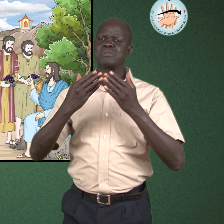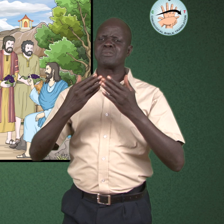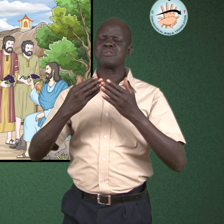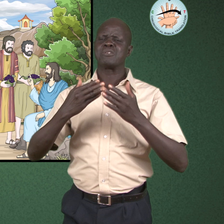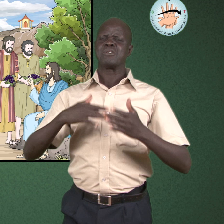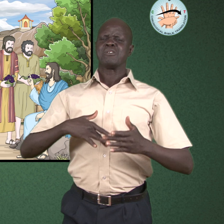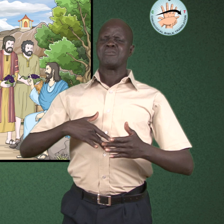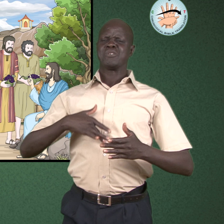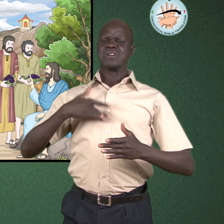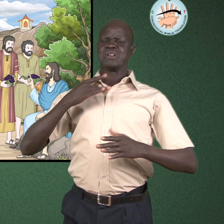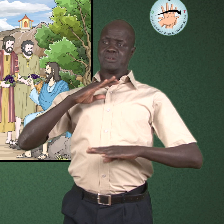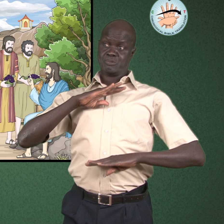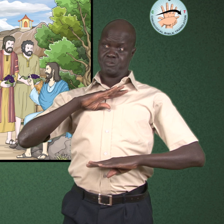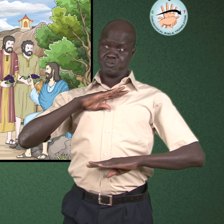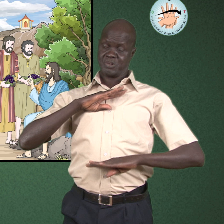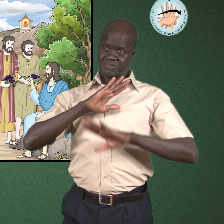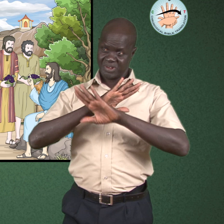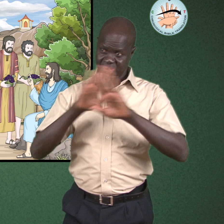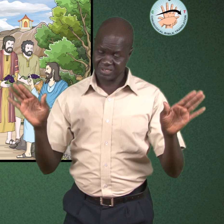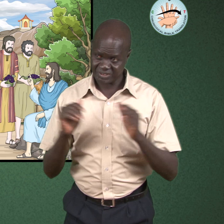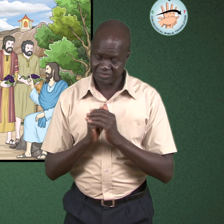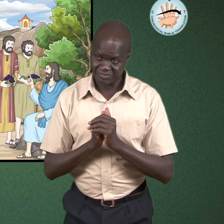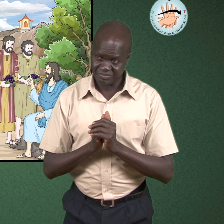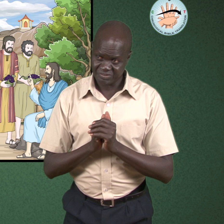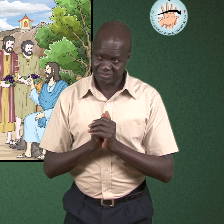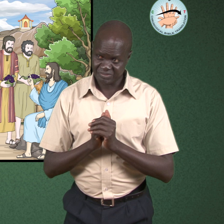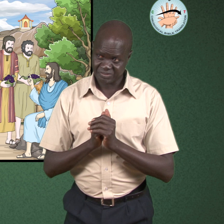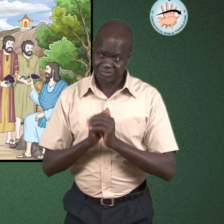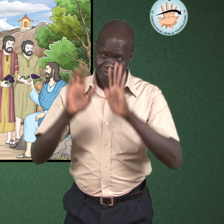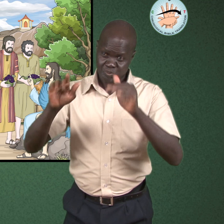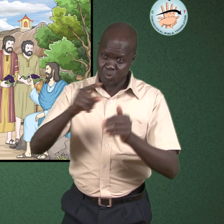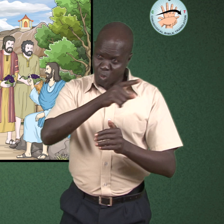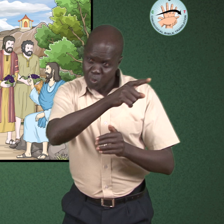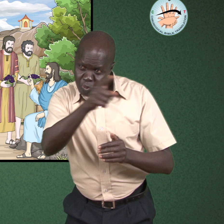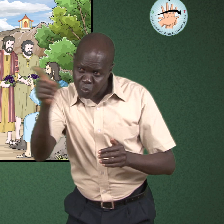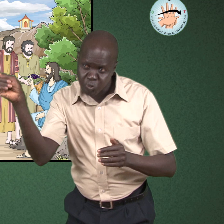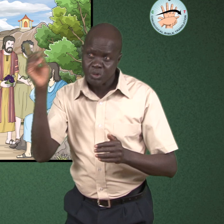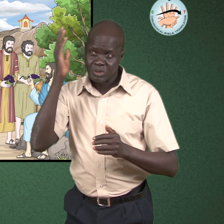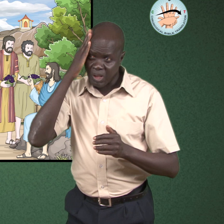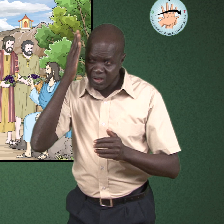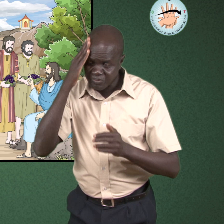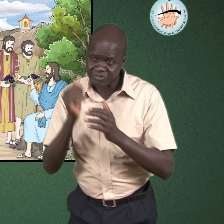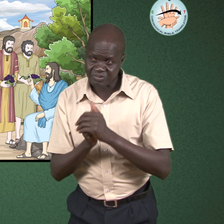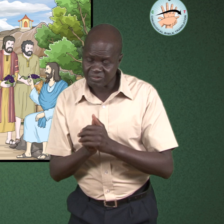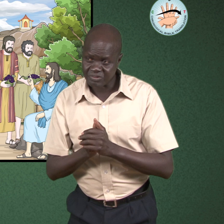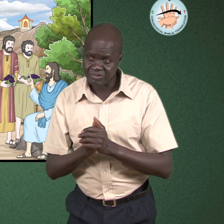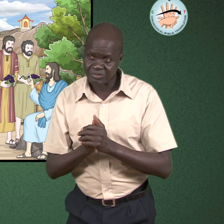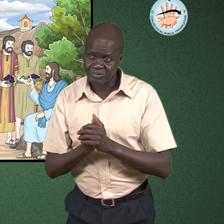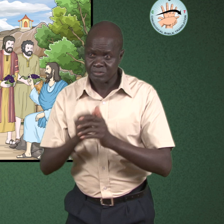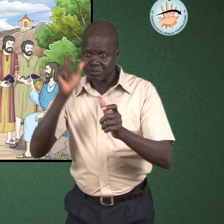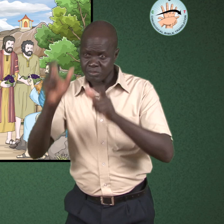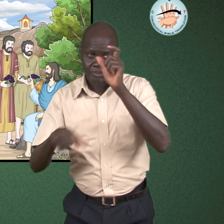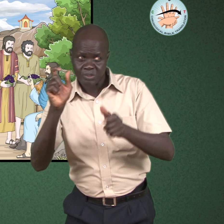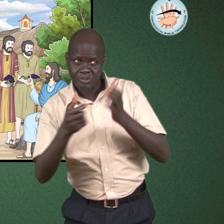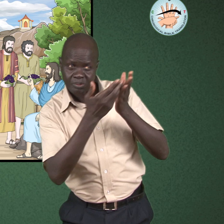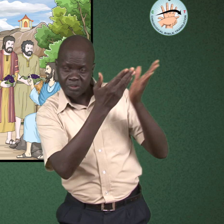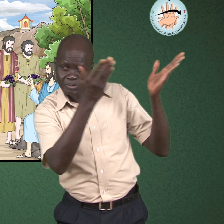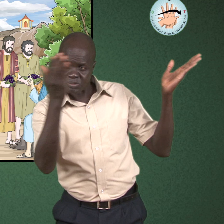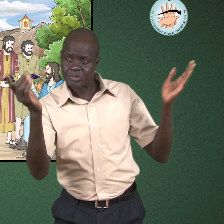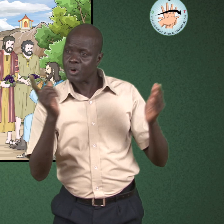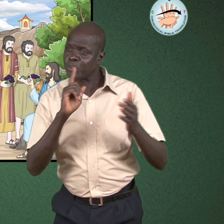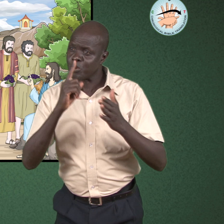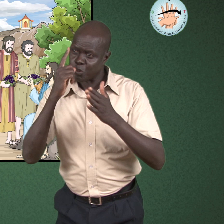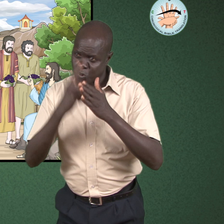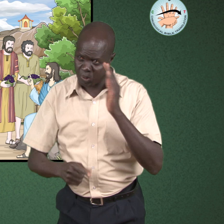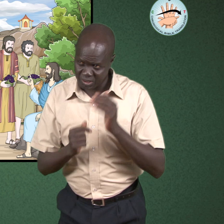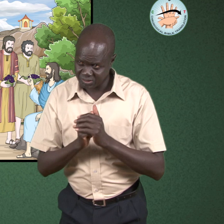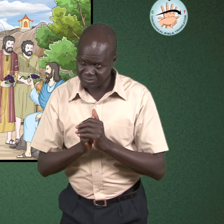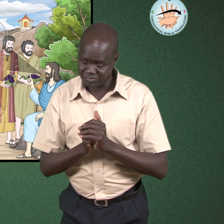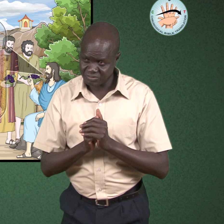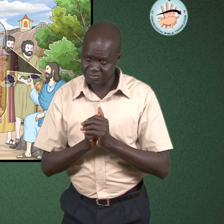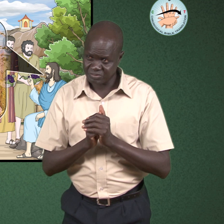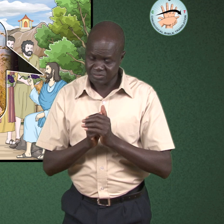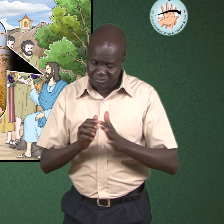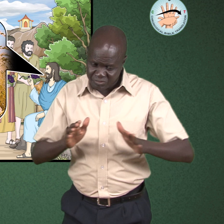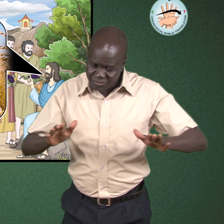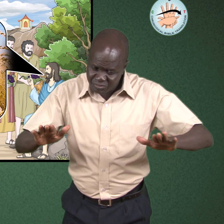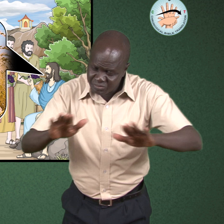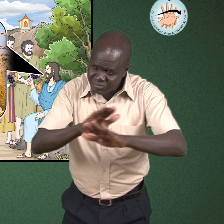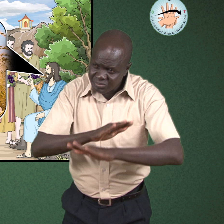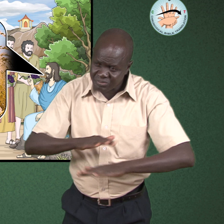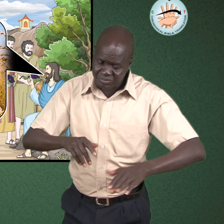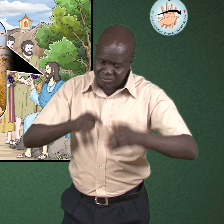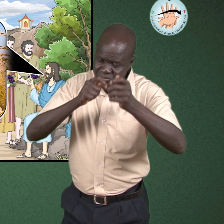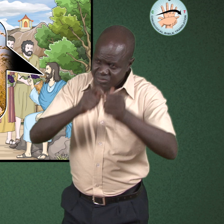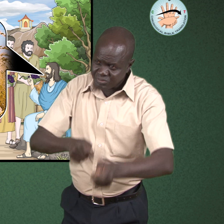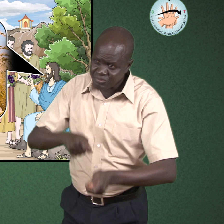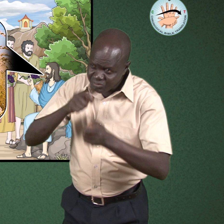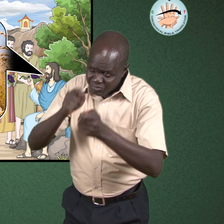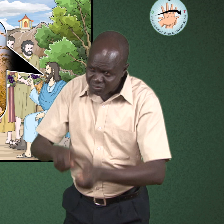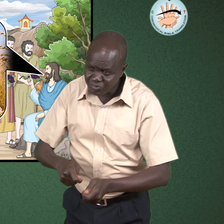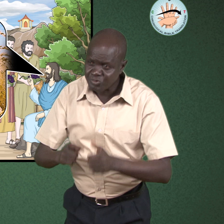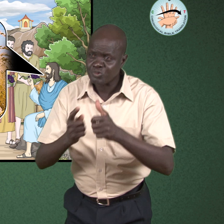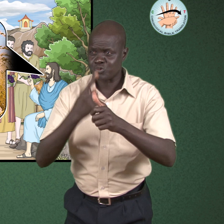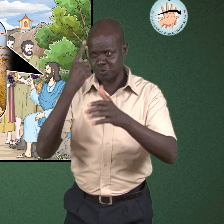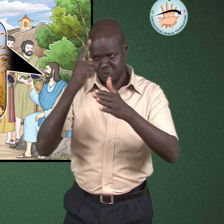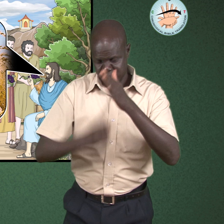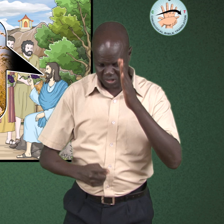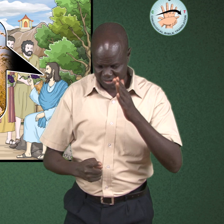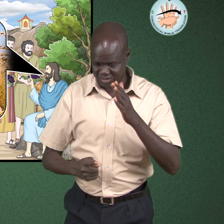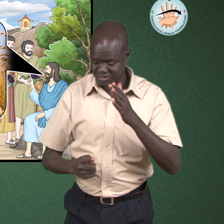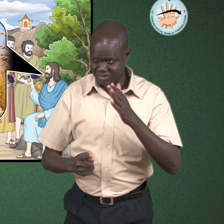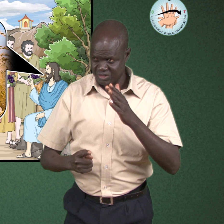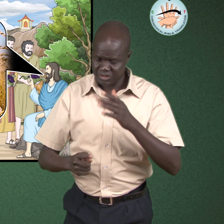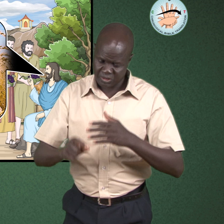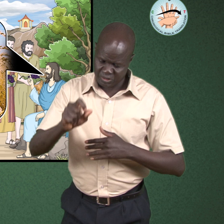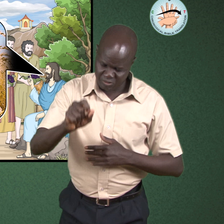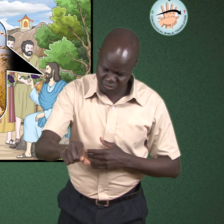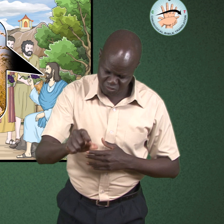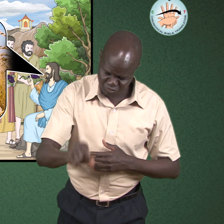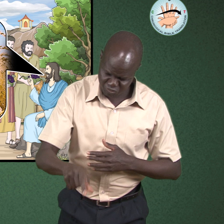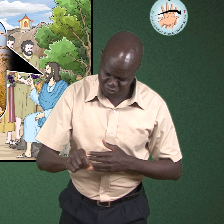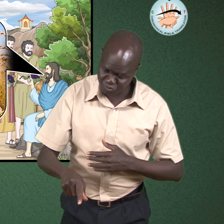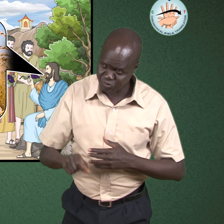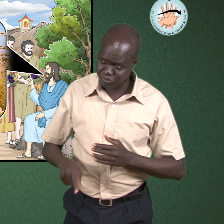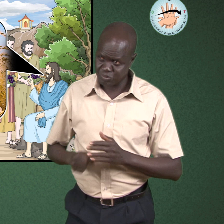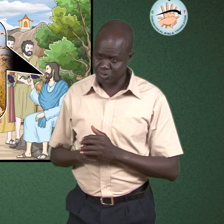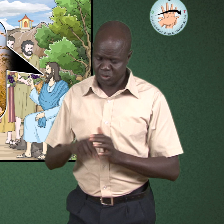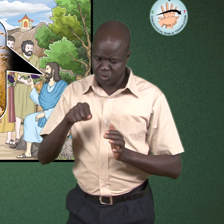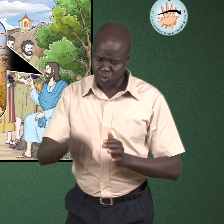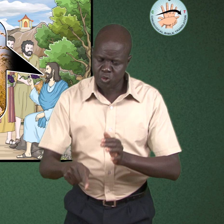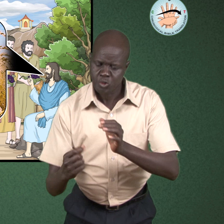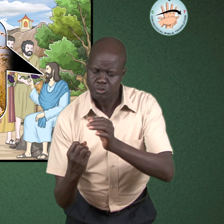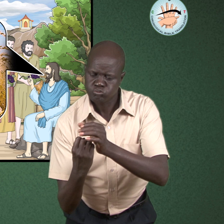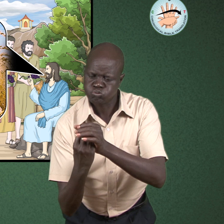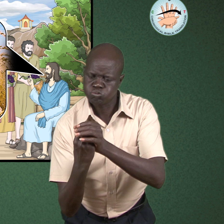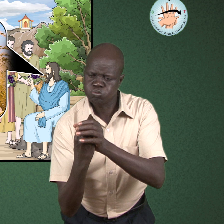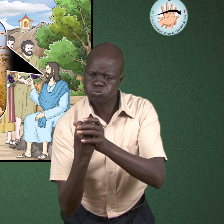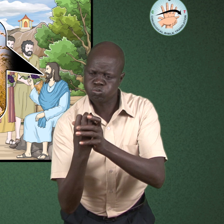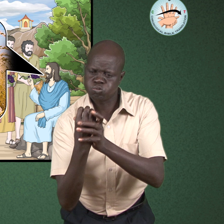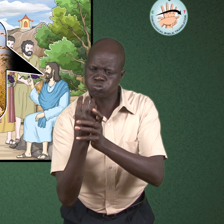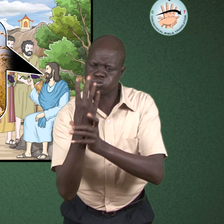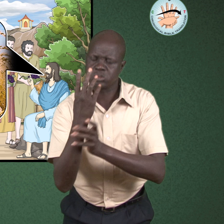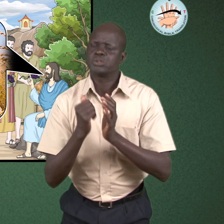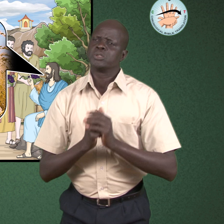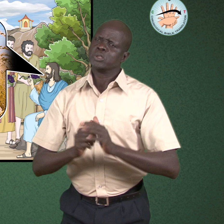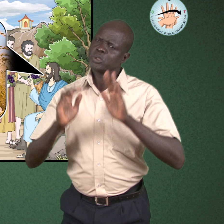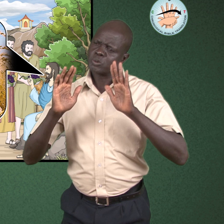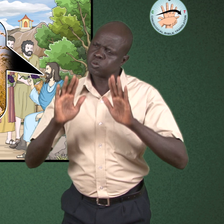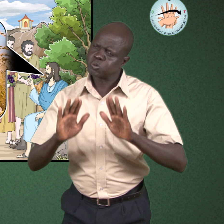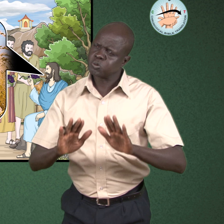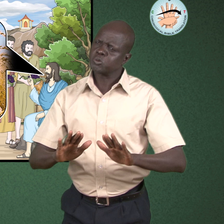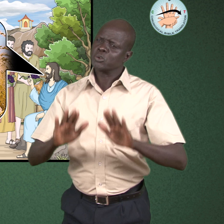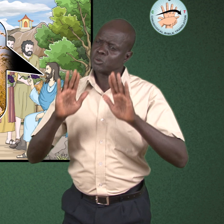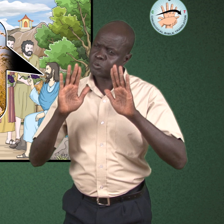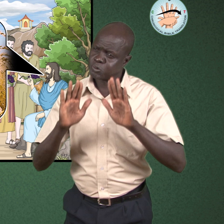Do you not say, ‘There are still four months until the harvest’?